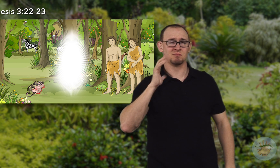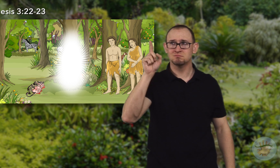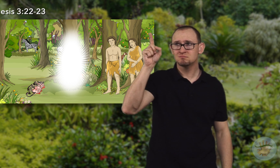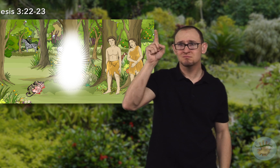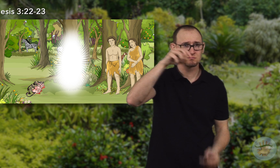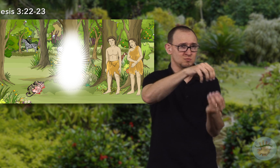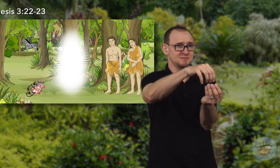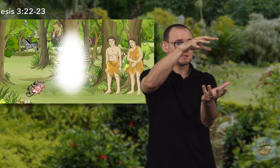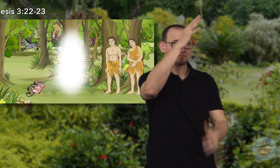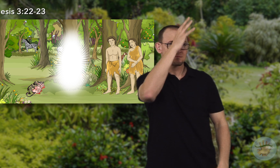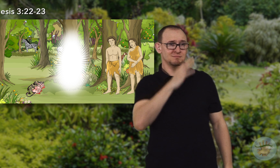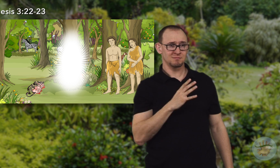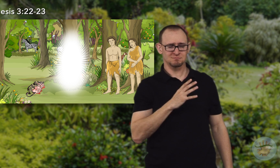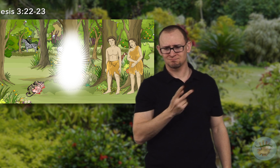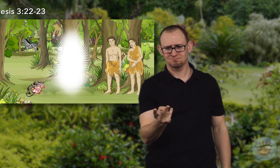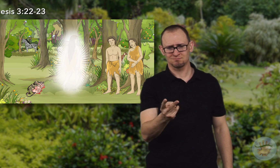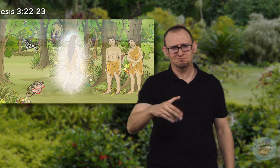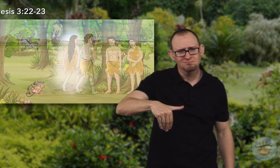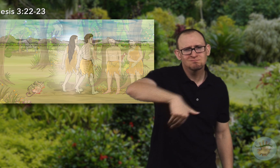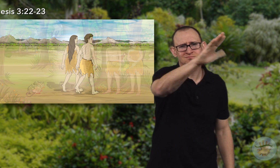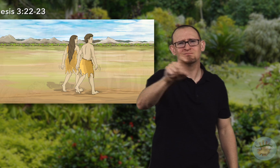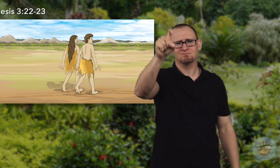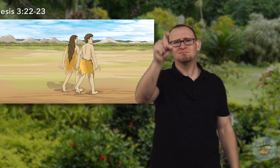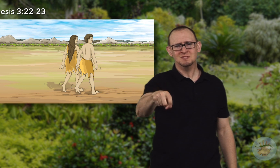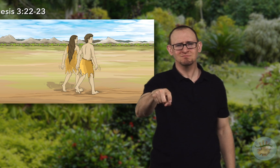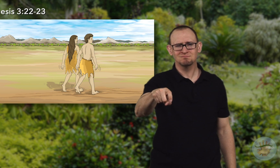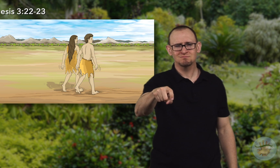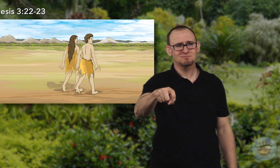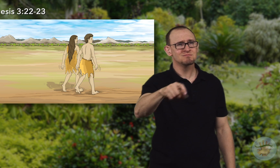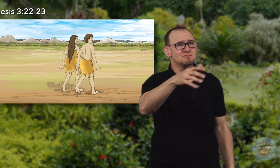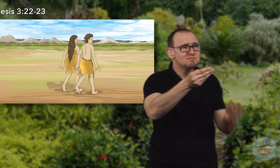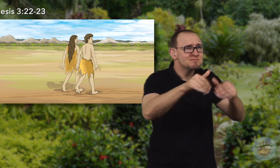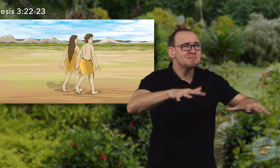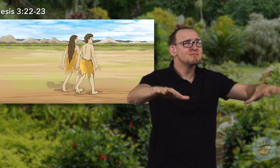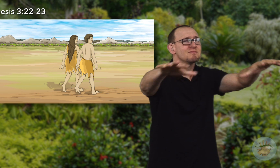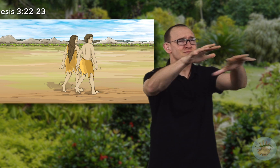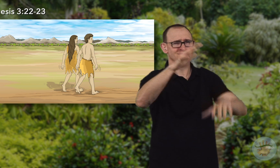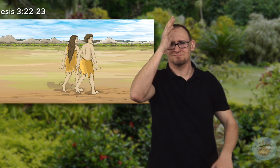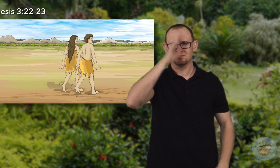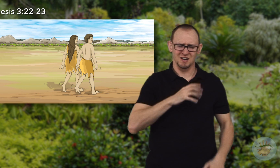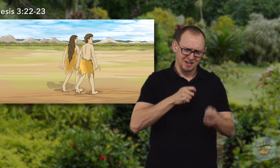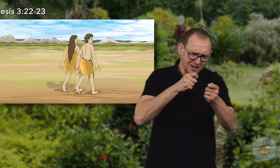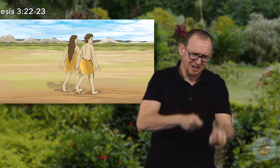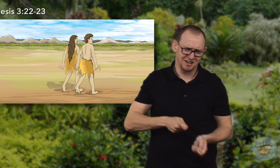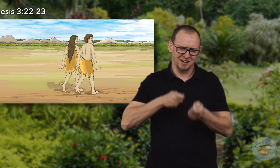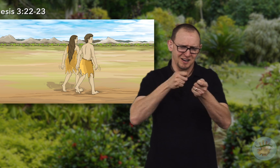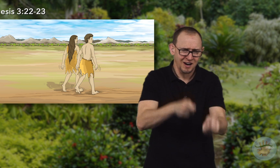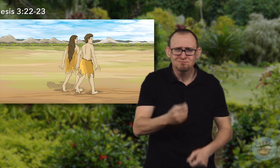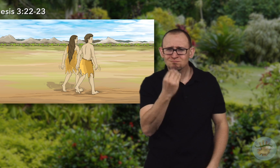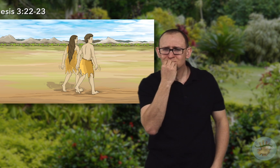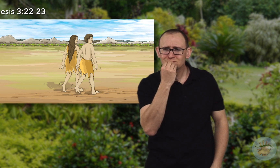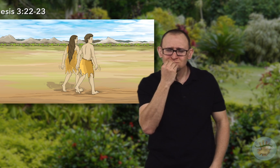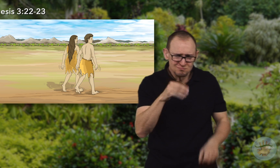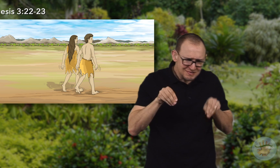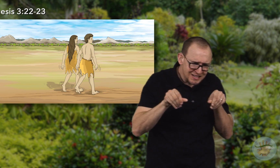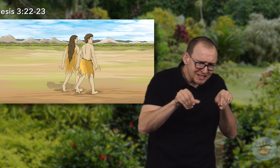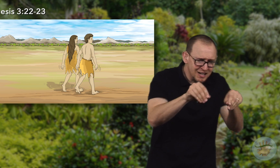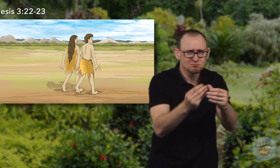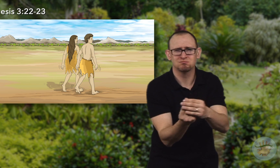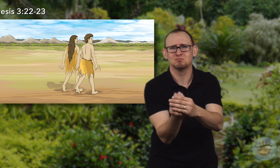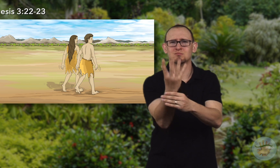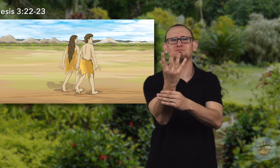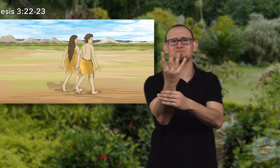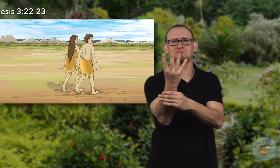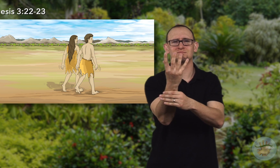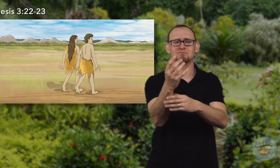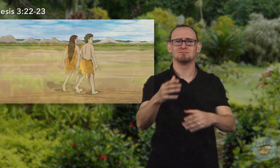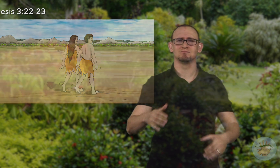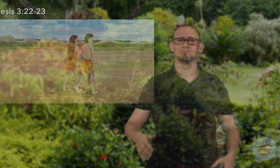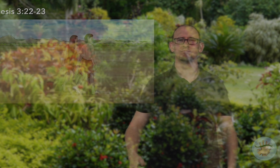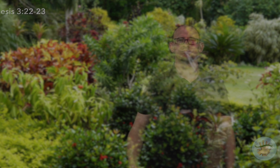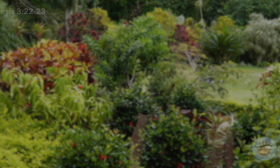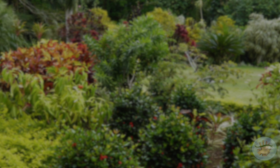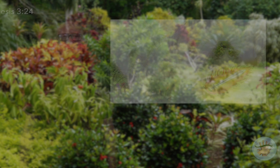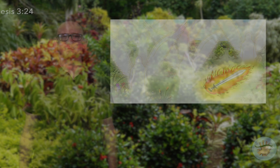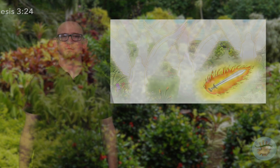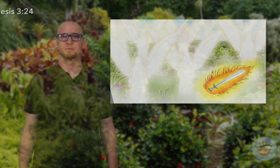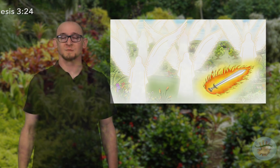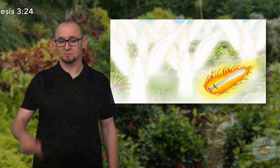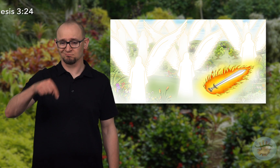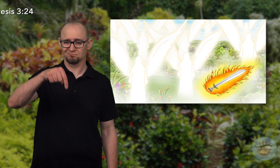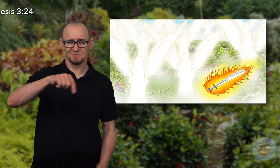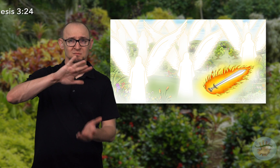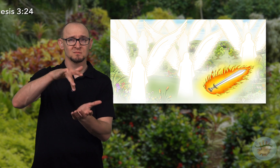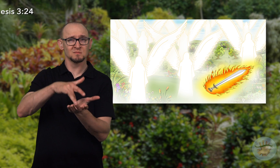Therefore the LORD God banished him from the Garden of Eden to work the ground from which he had been taken.